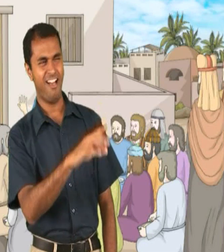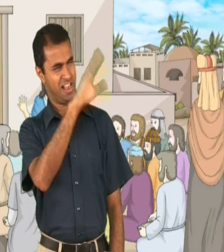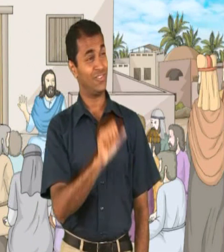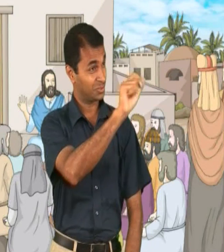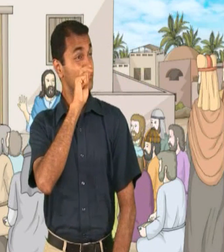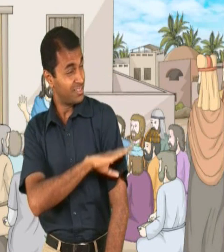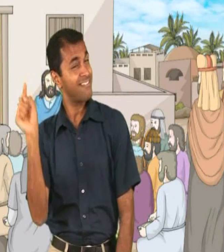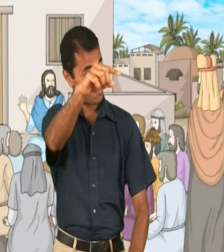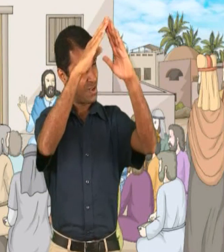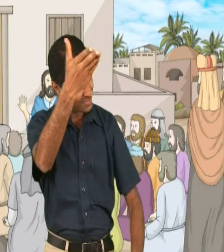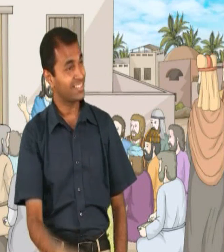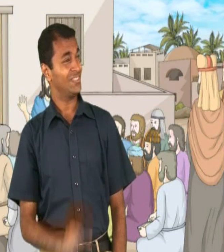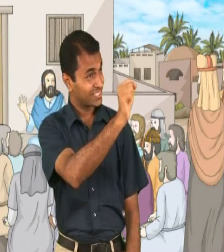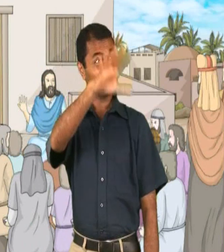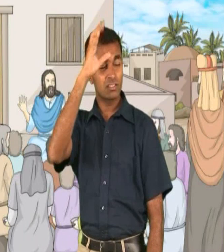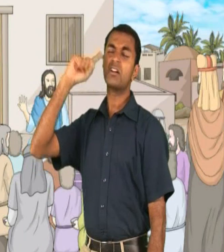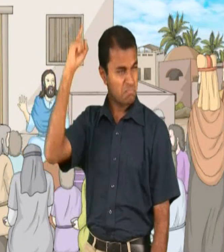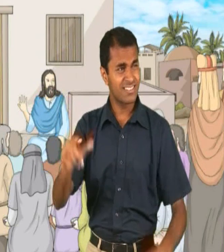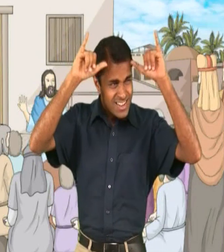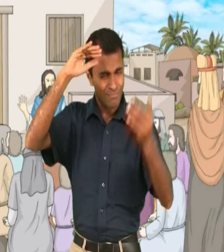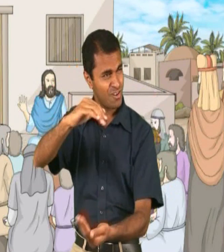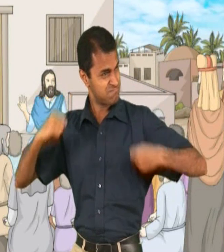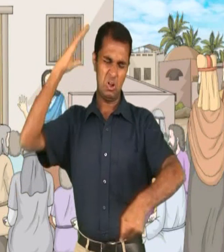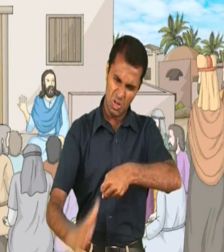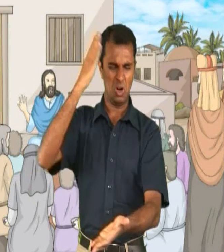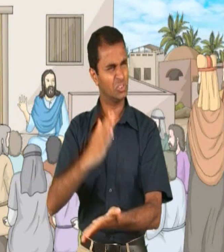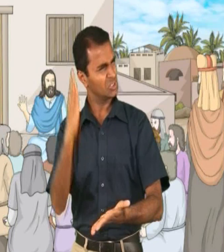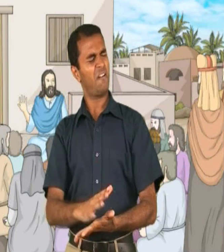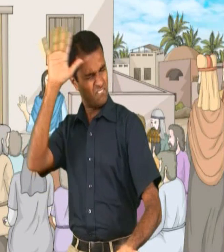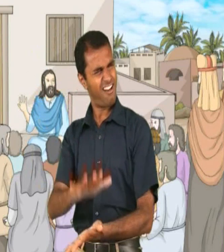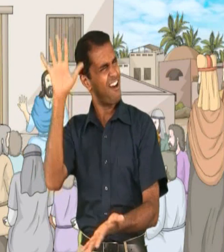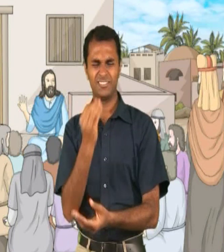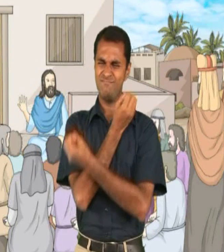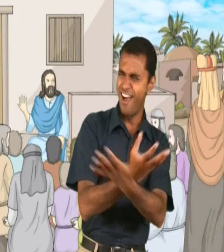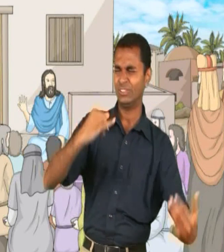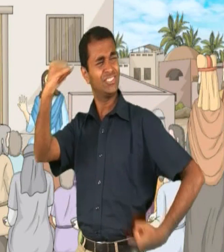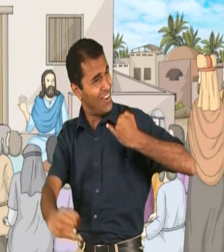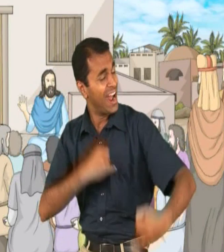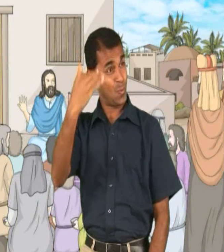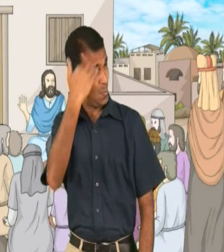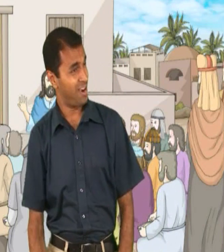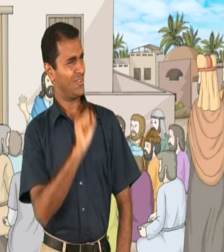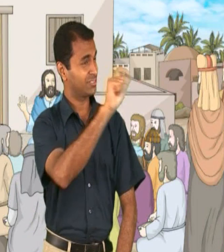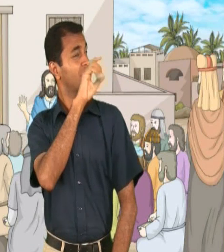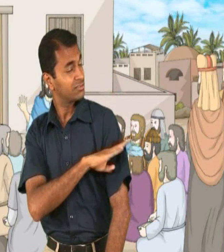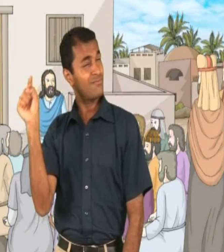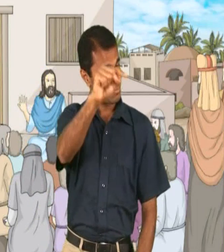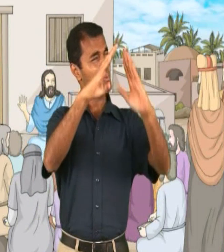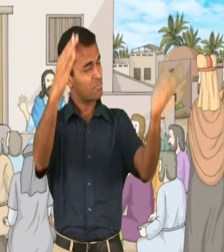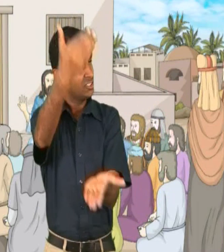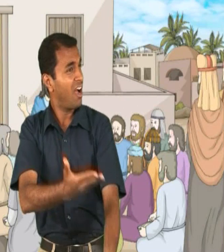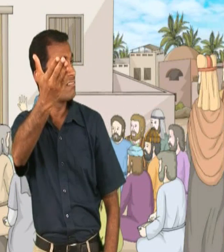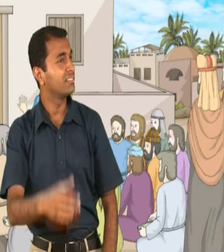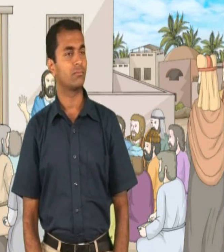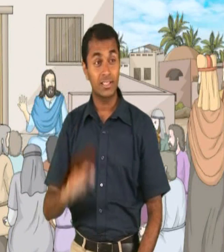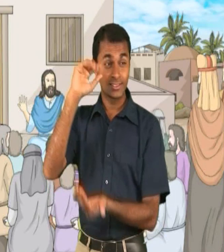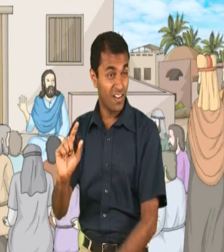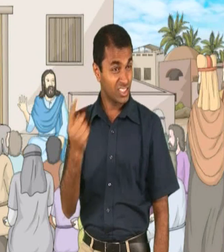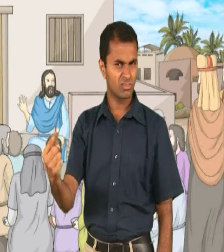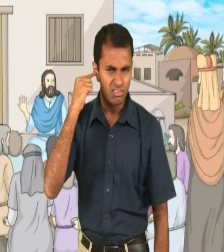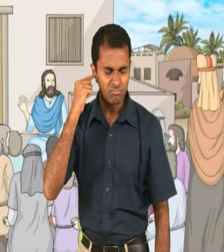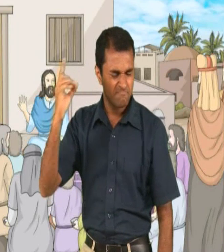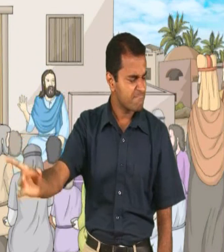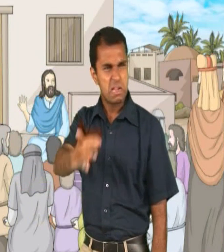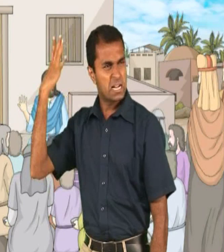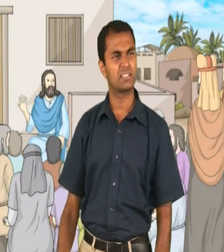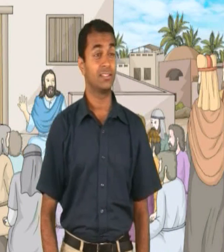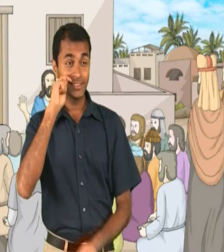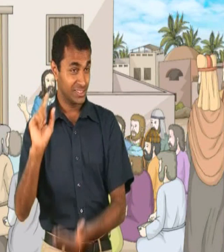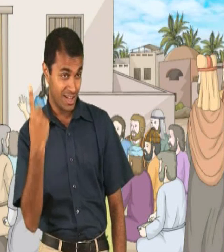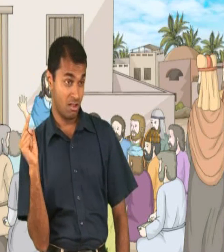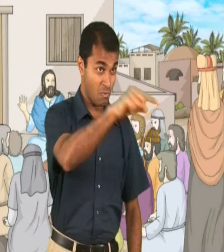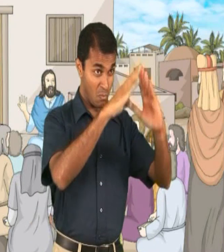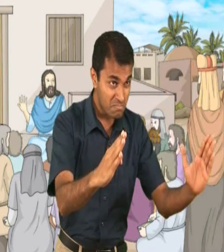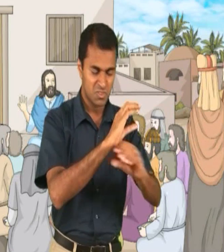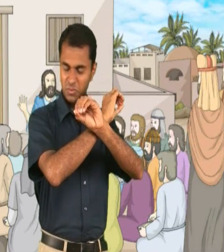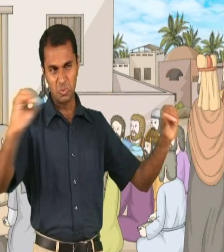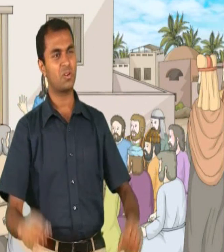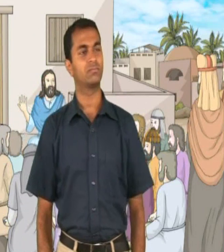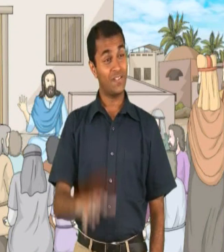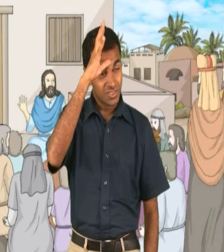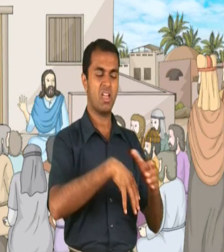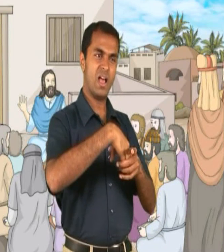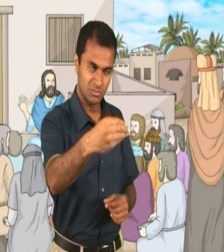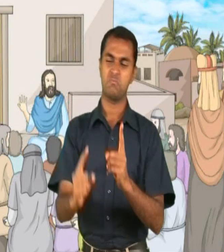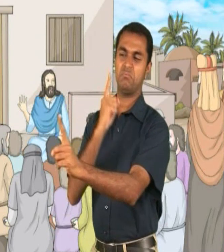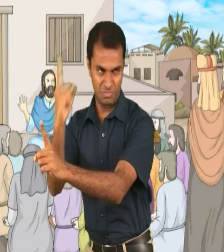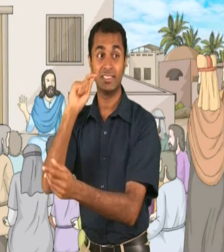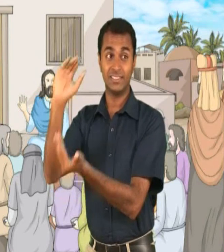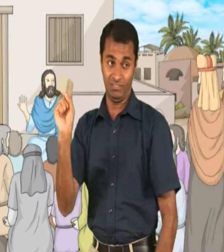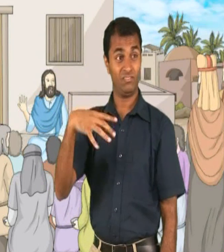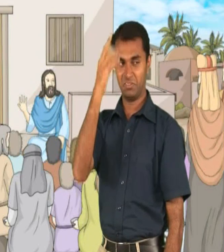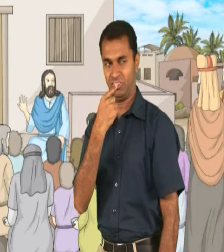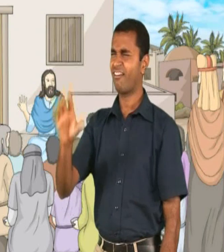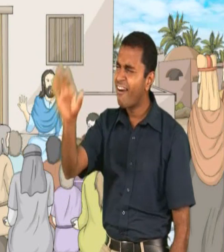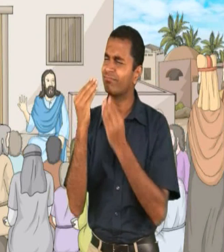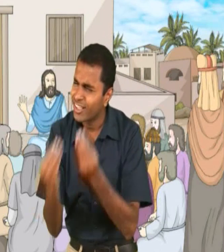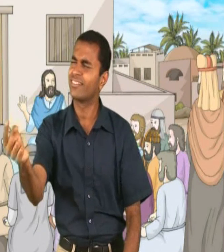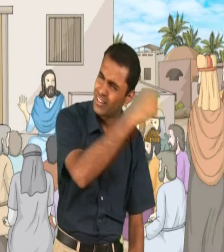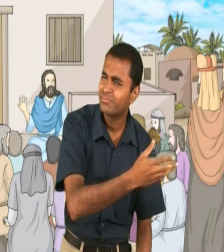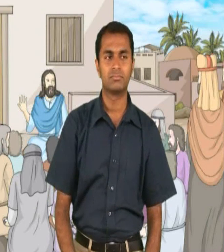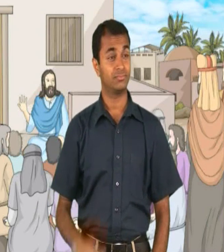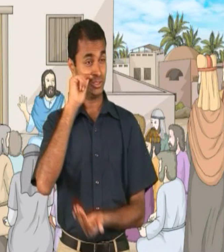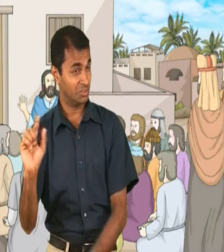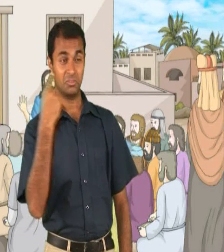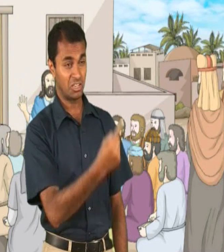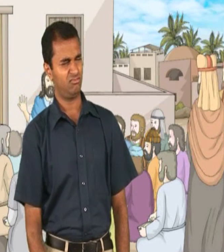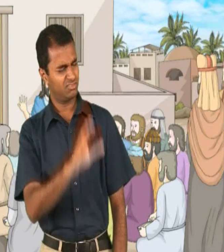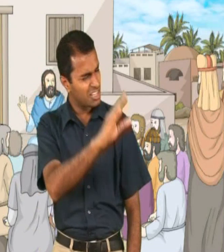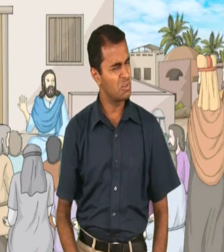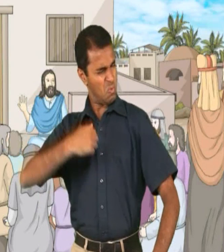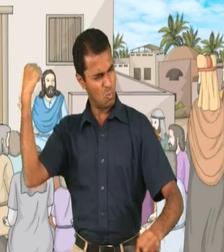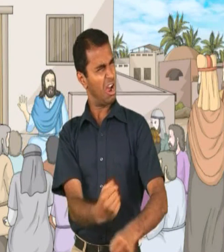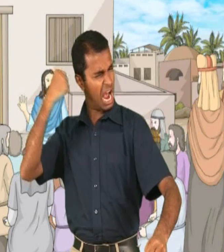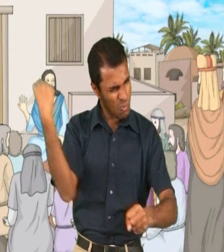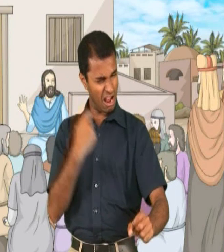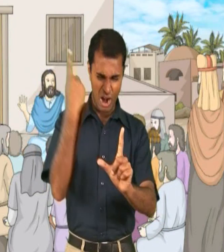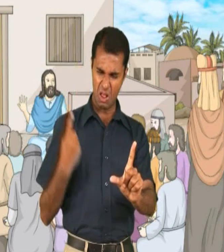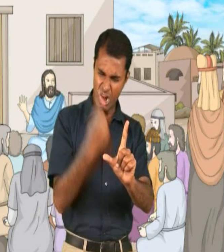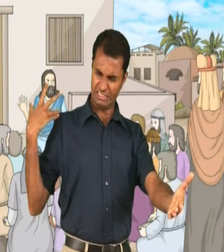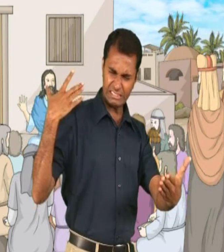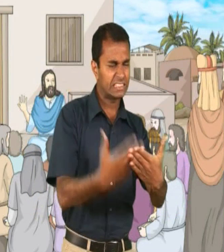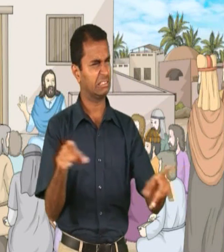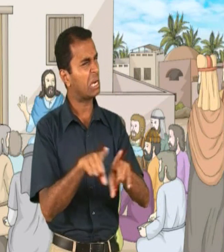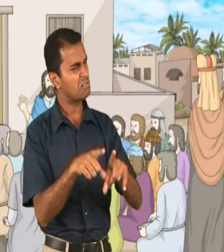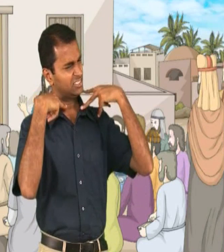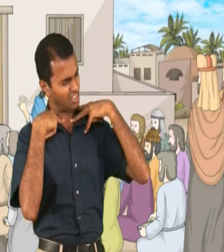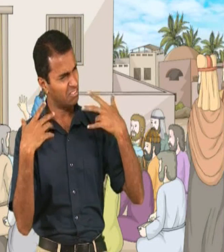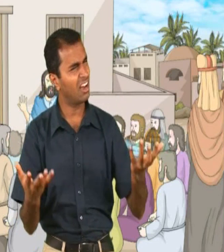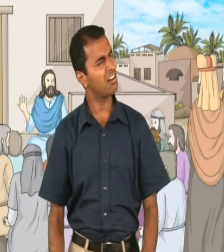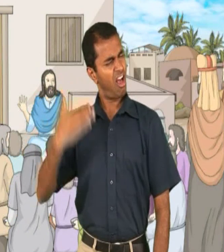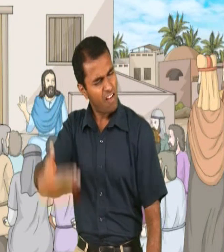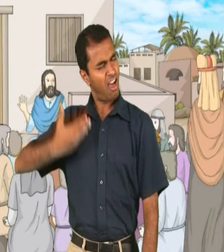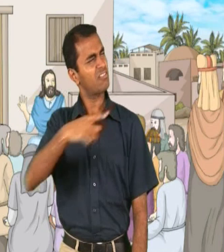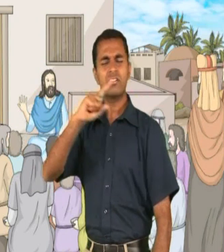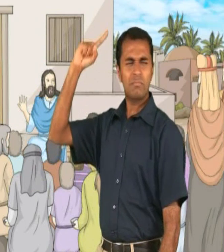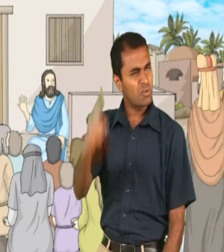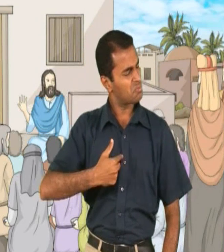‘Your brother has returned,’ he said, ‘and your father has killed the fattened calf, because he has him back safe and sound.’ The older son became angry and refused to go in. So his father came out and pleaded with him.